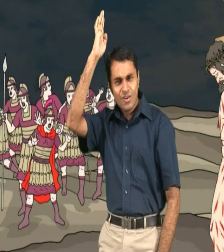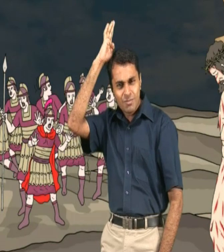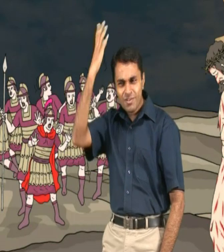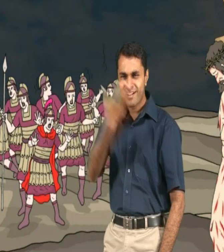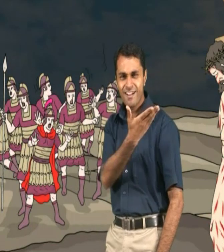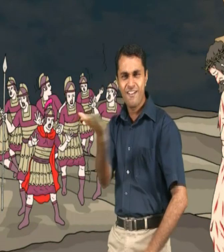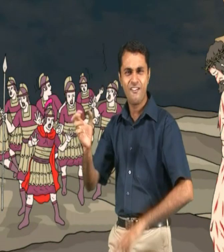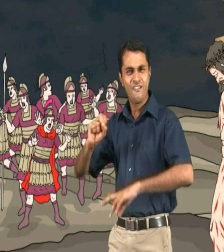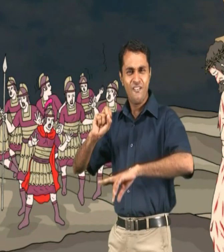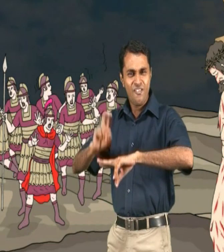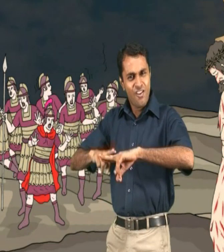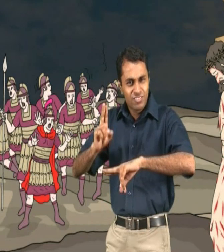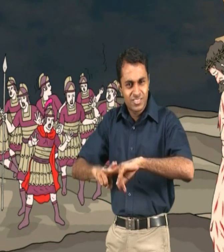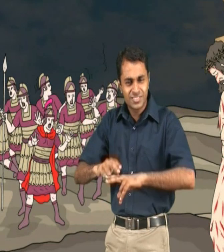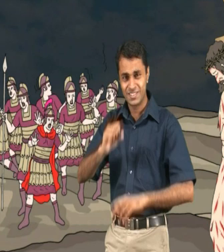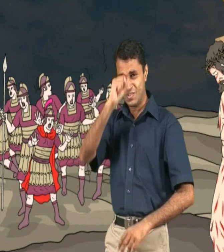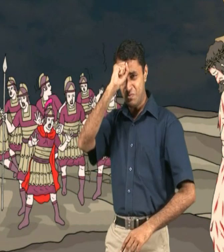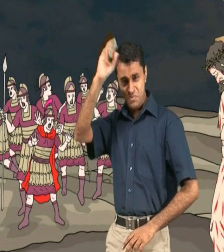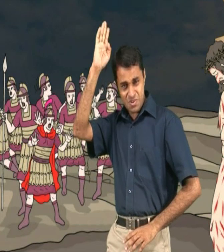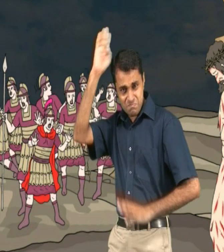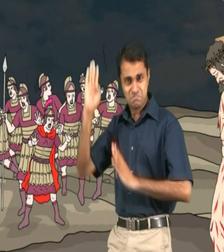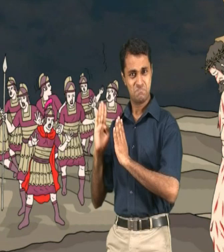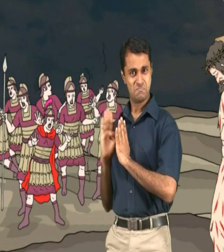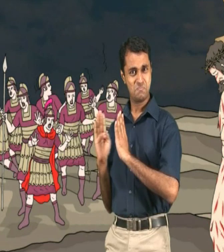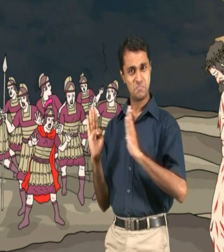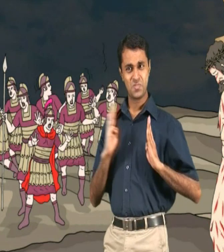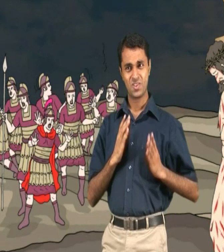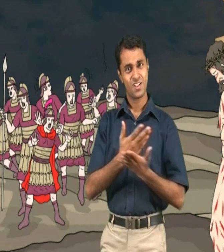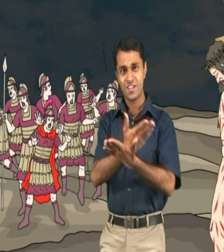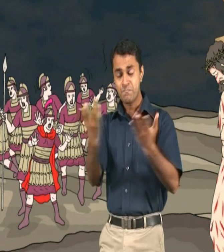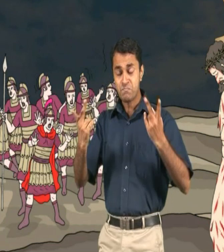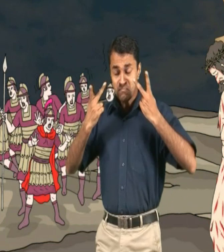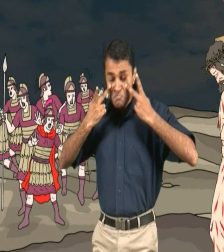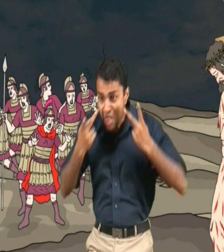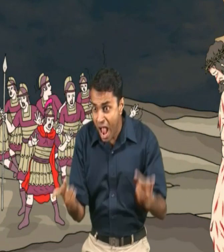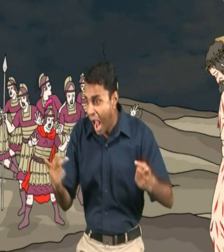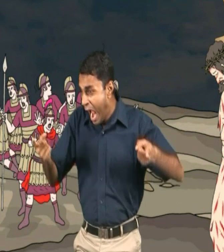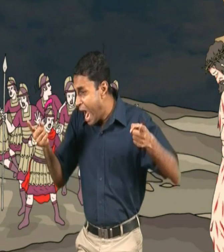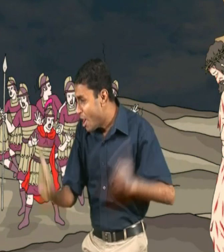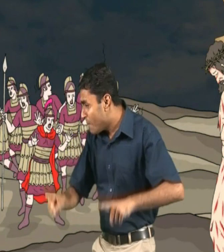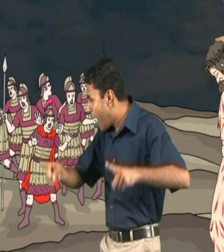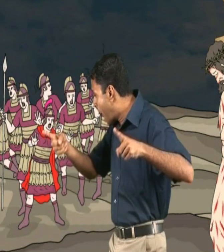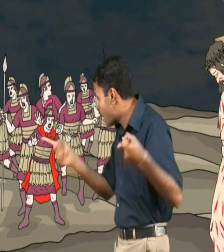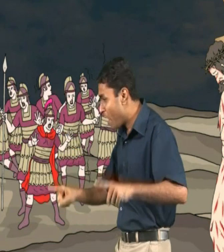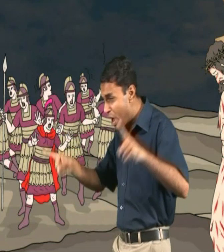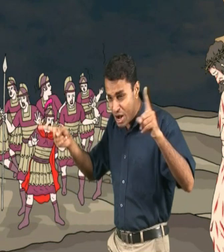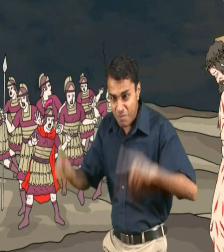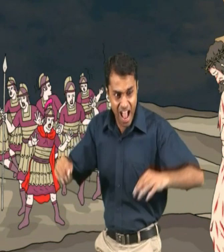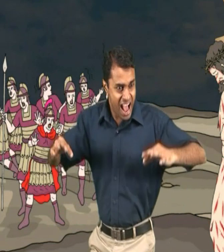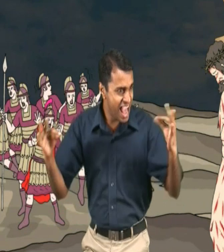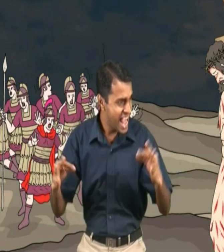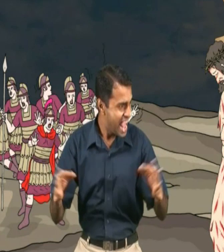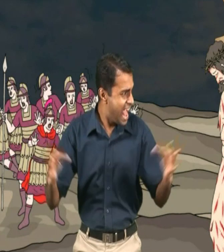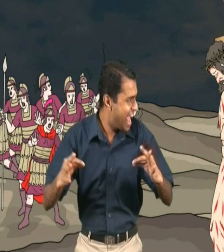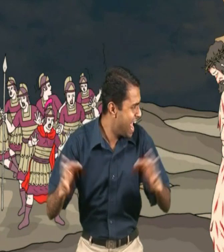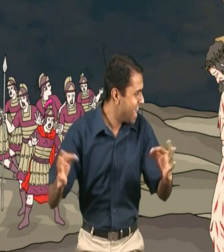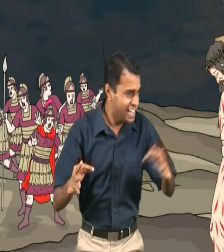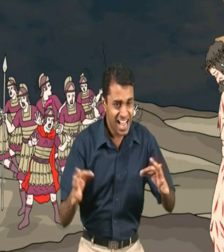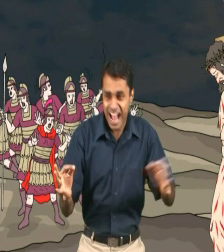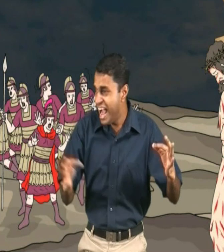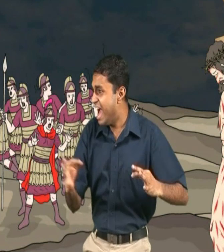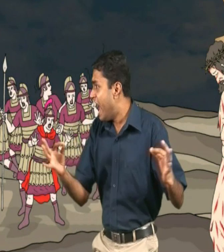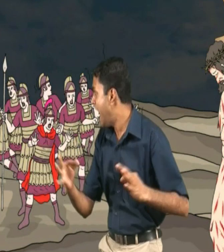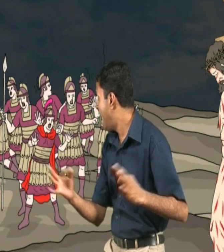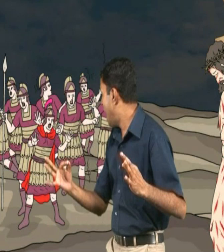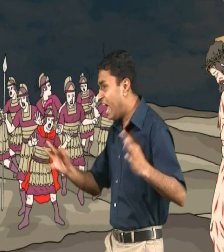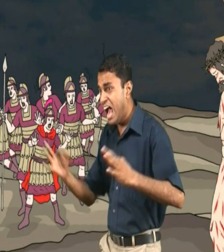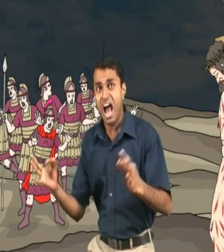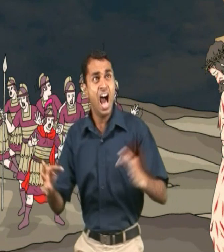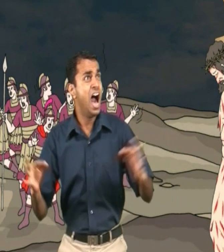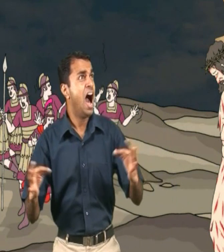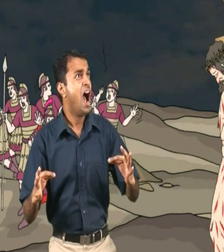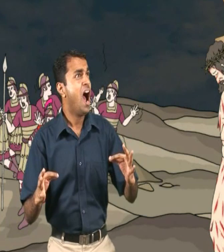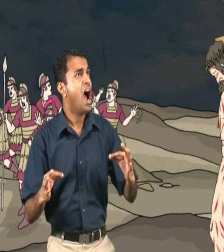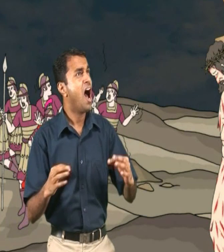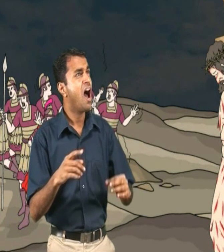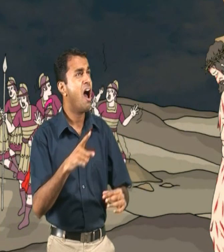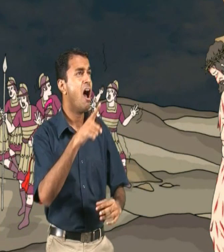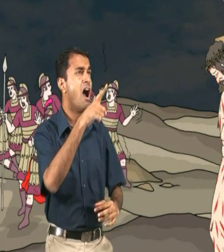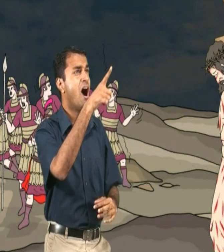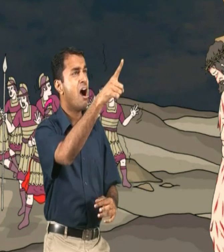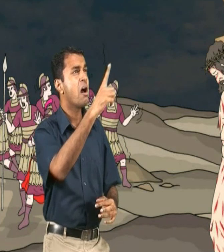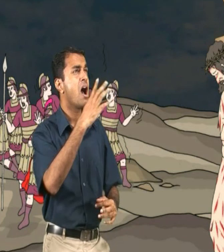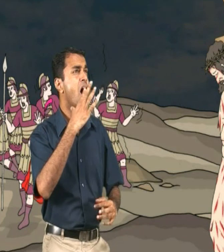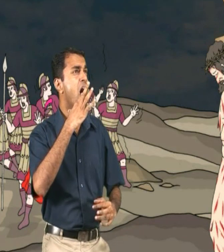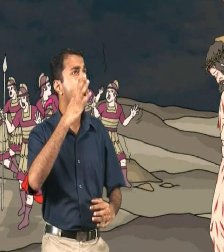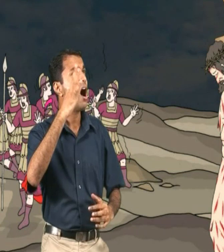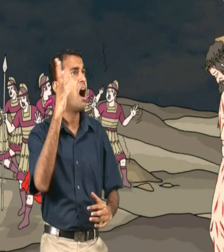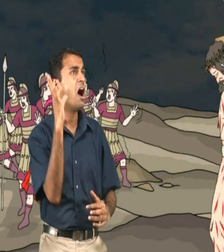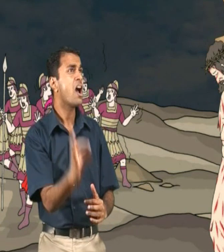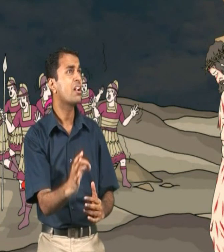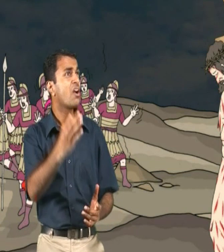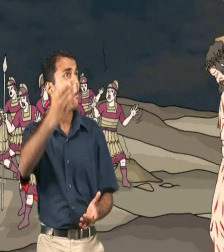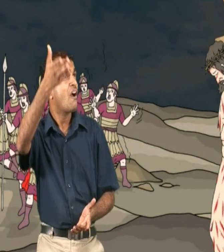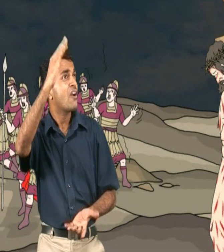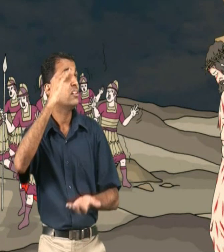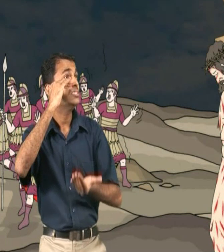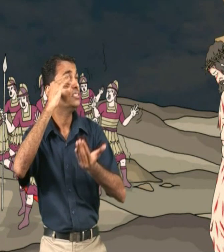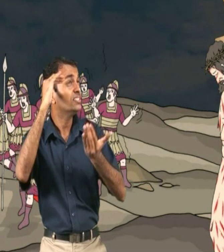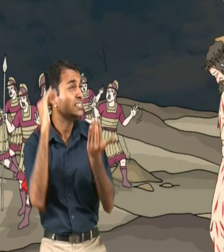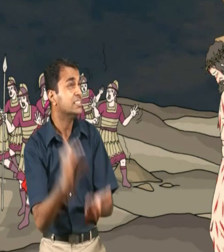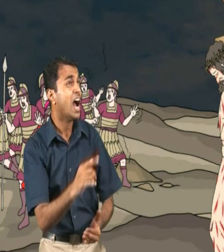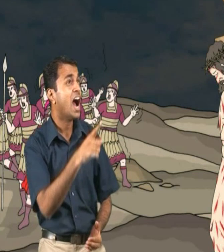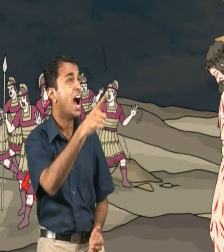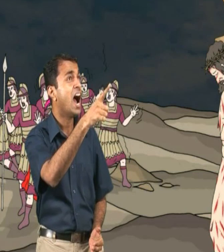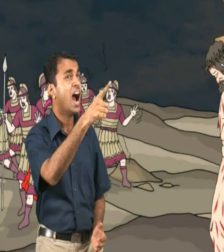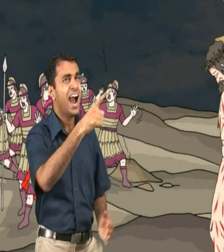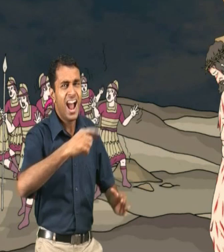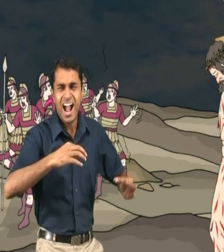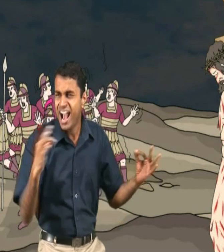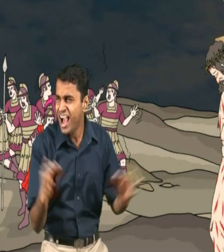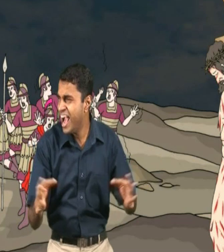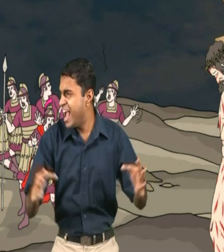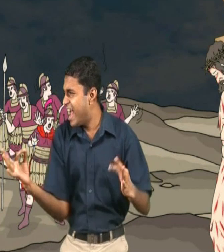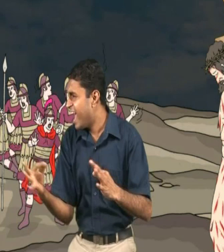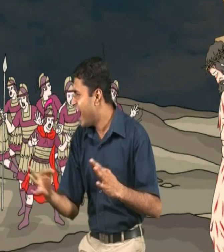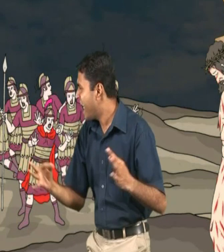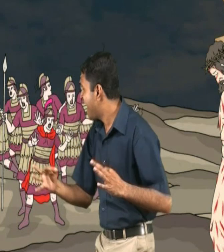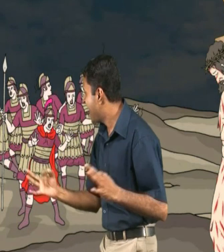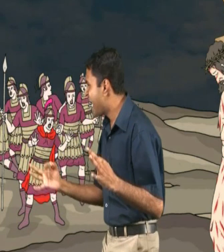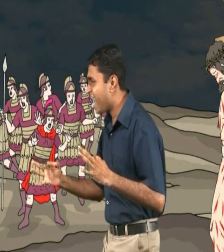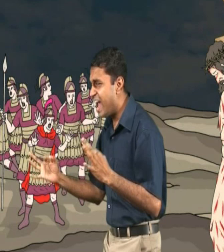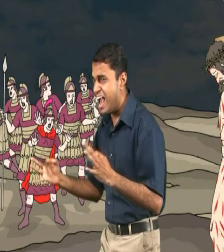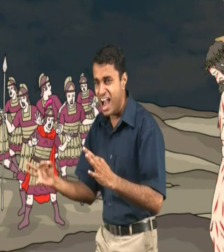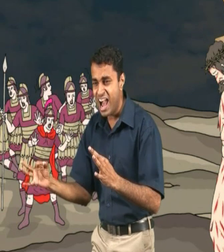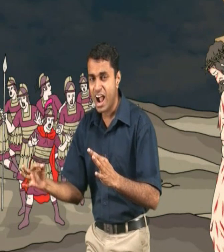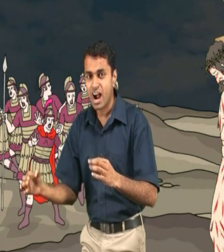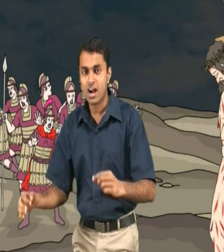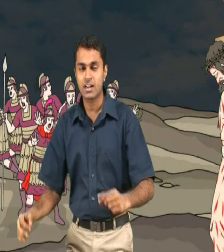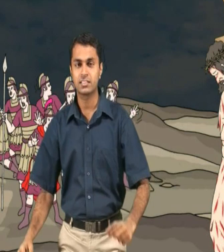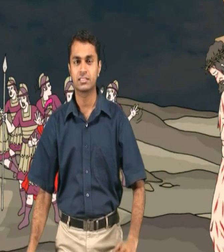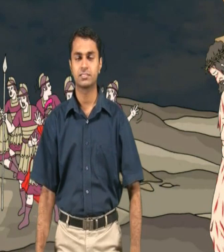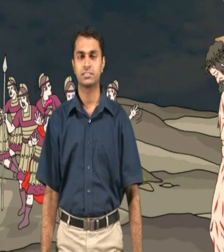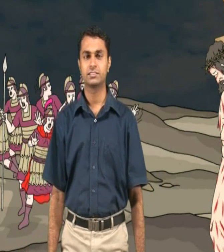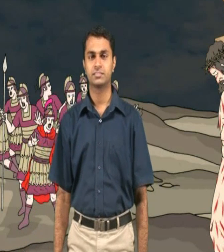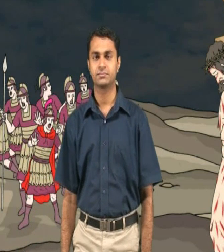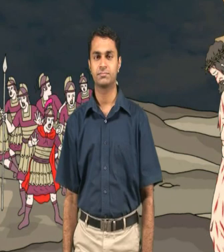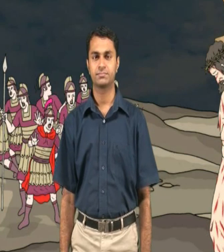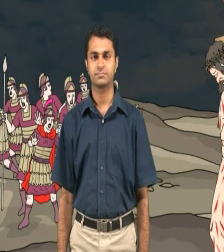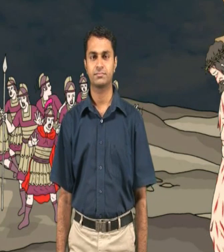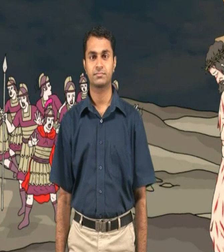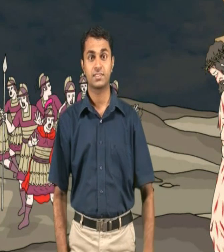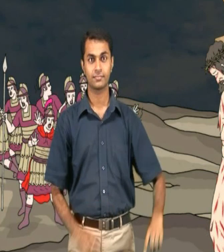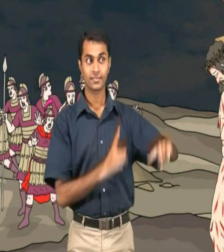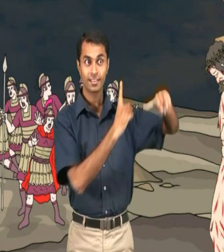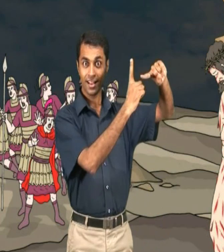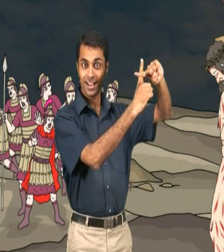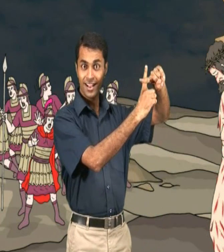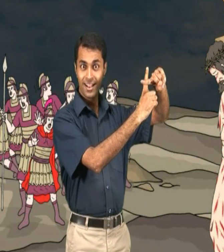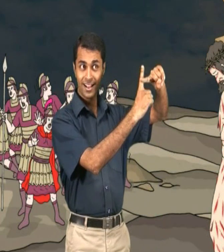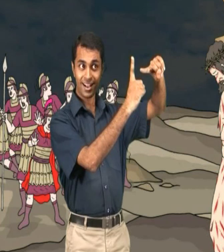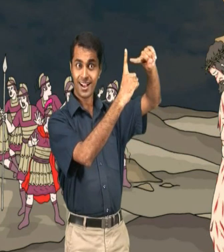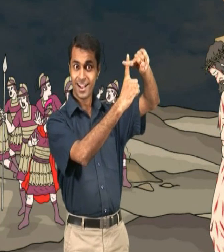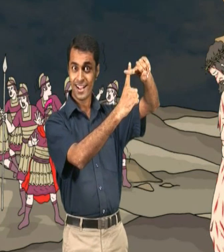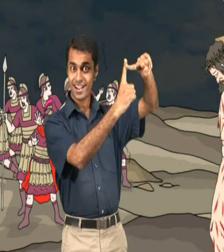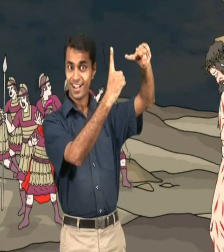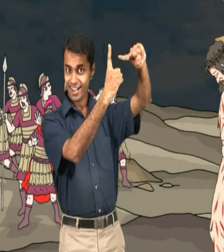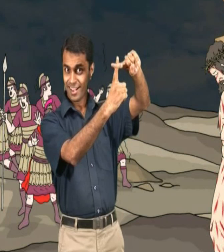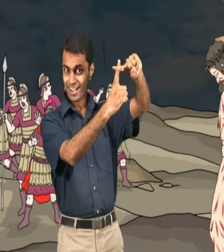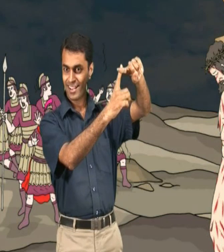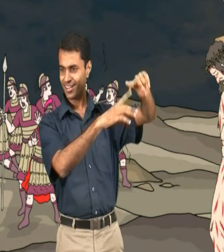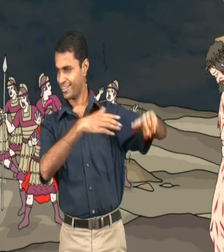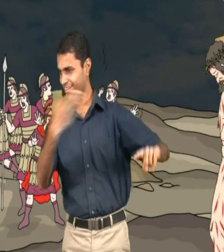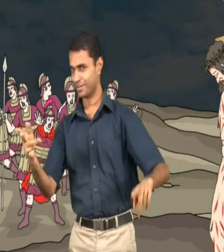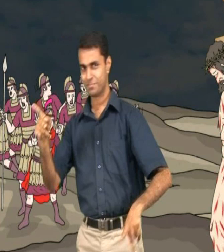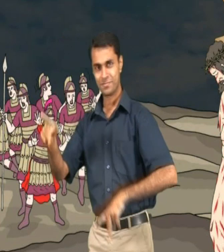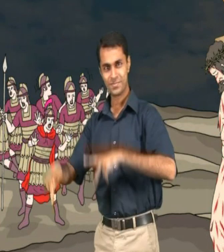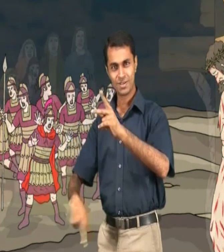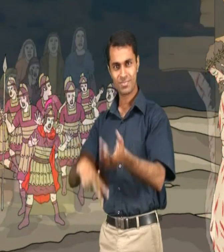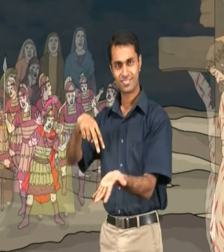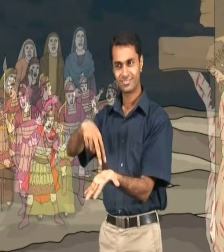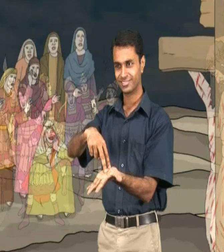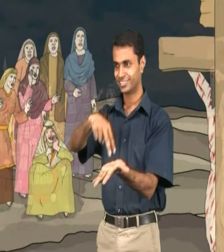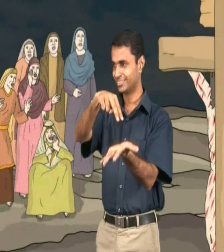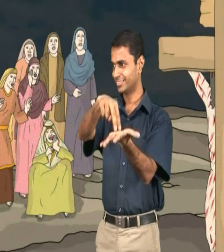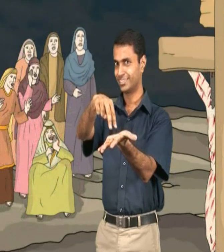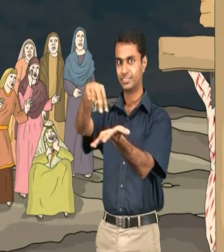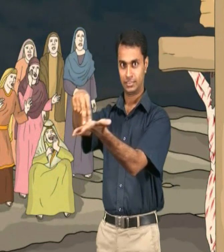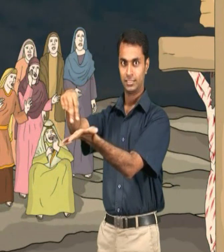When the centurion and those with him who were guarding Jesus saw the earthquake and all that had happened, they were terrified and said, “Truly this was the Son of God.”